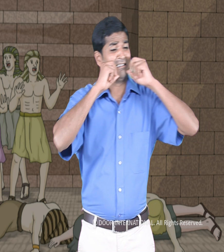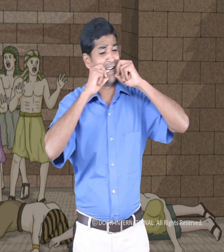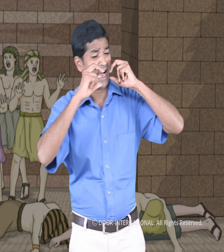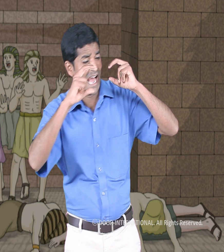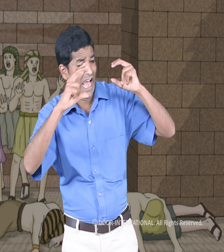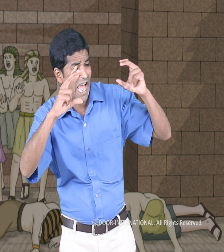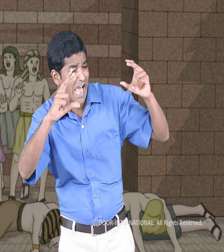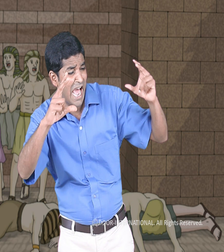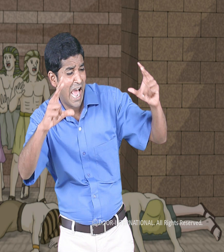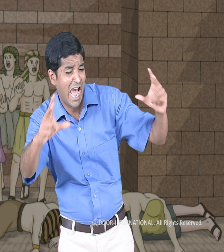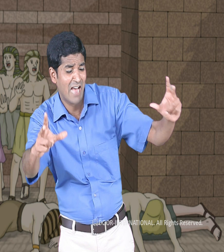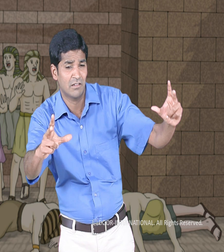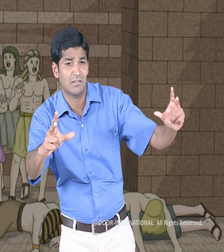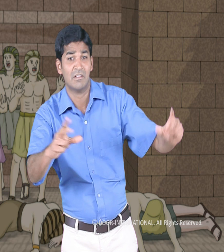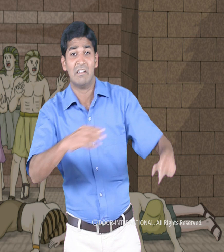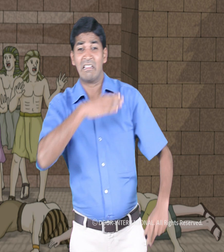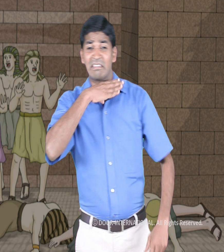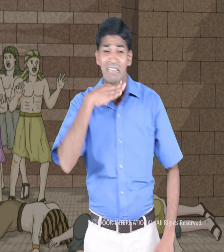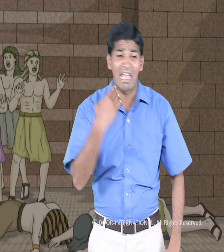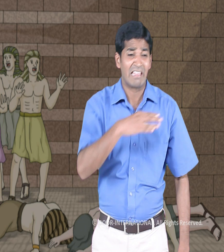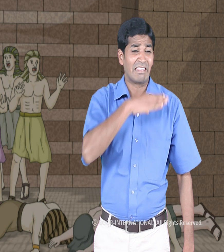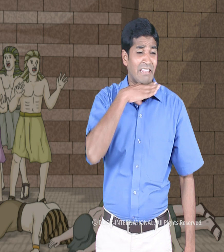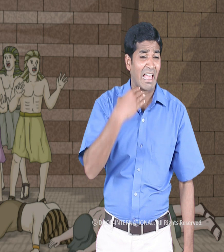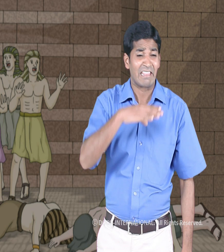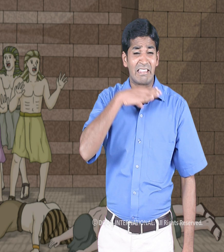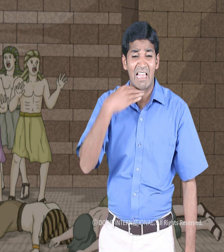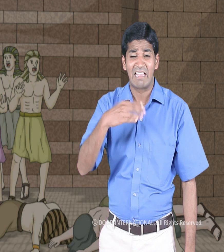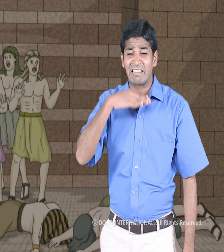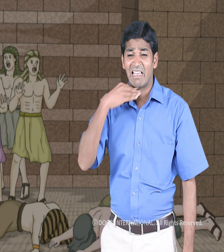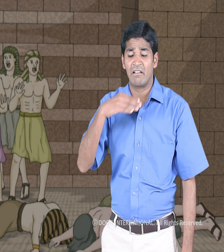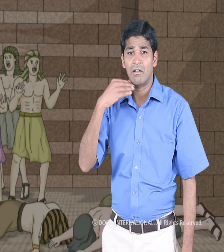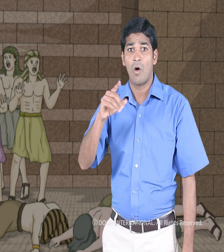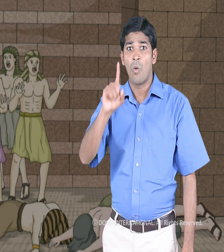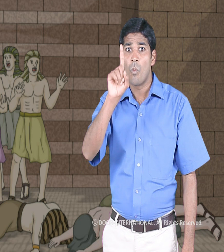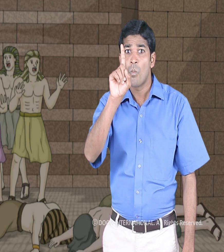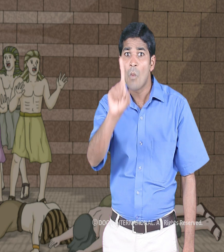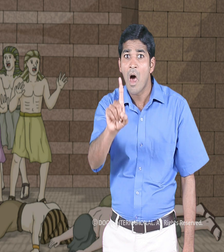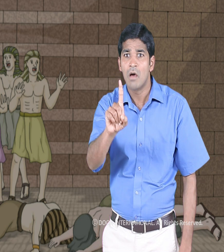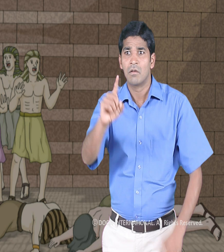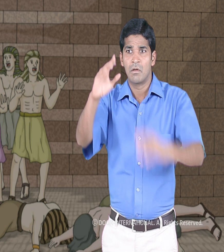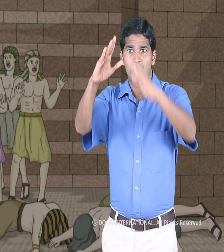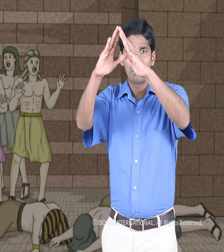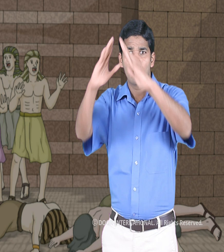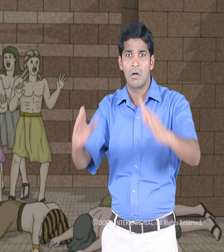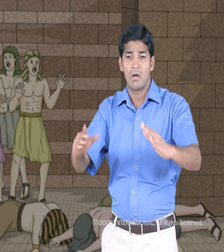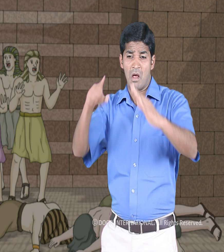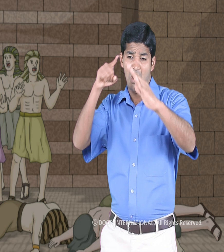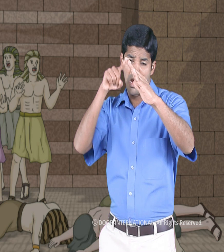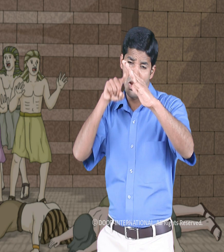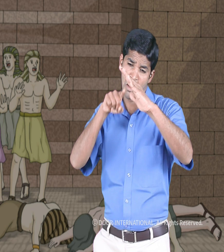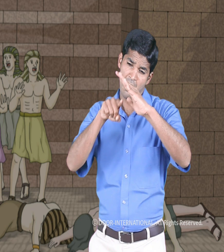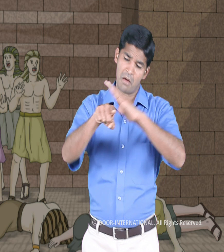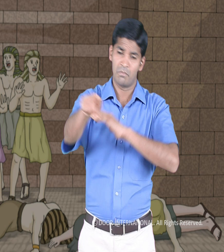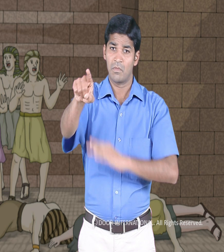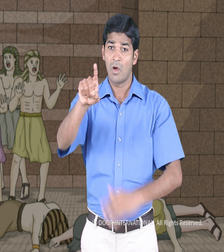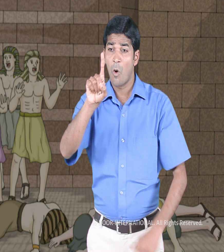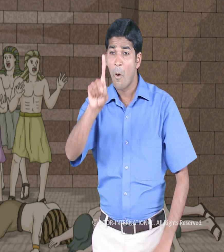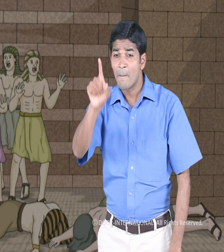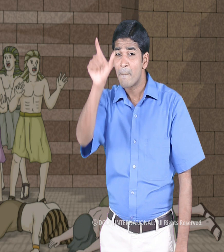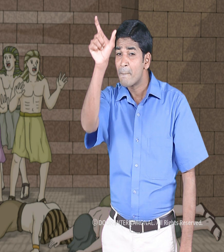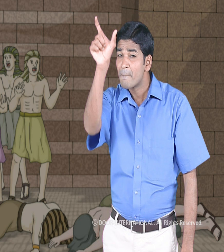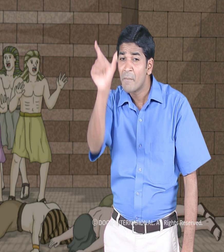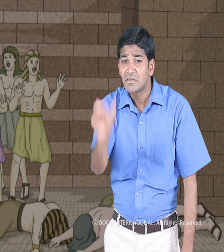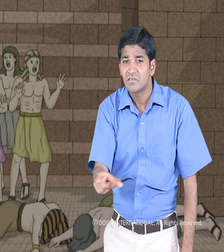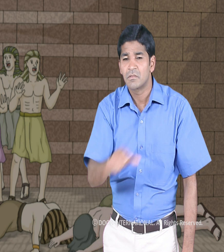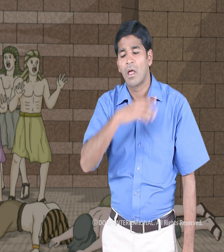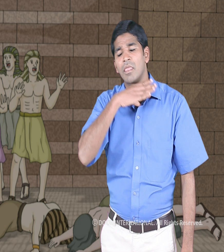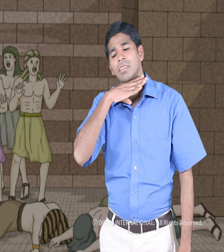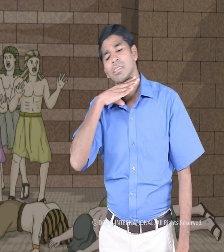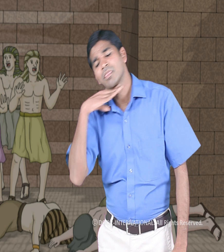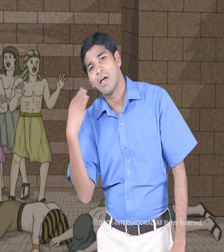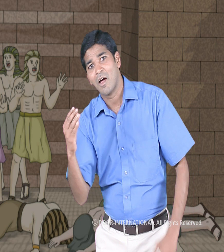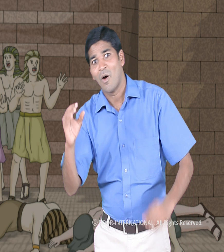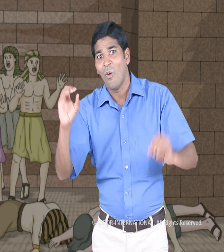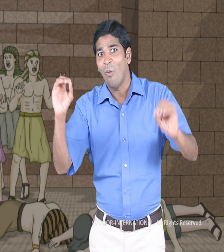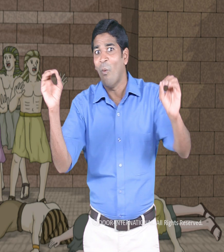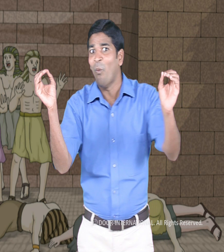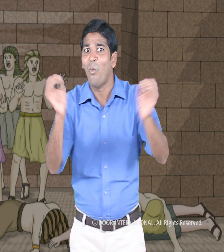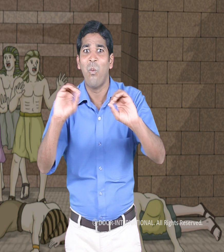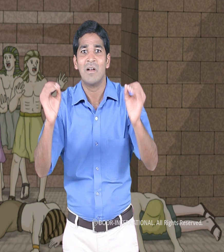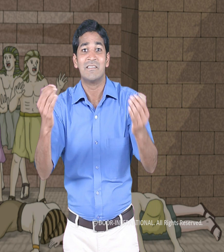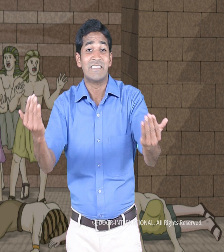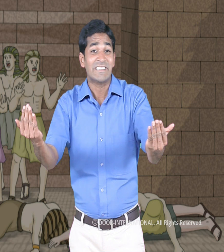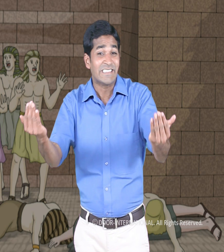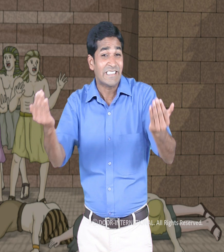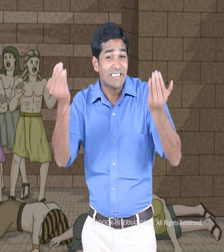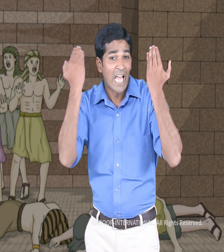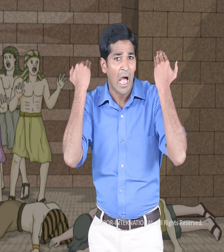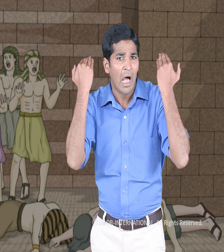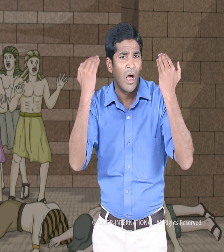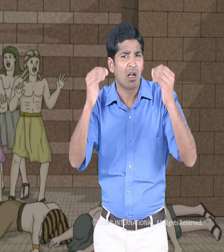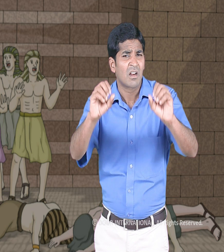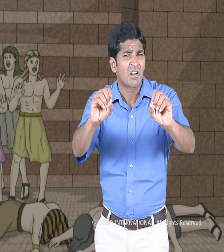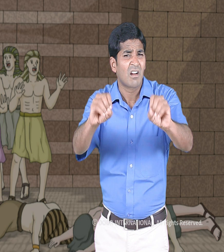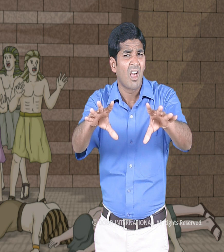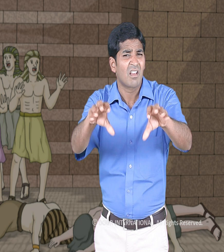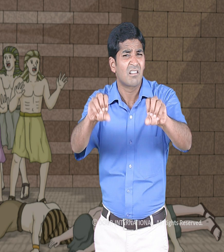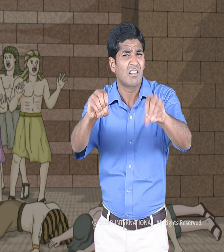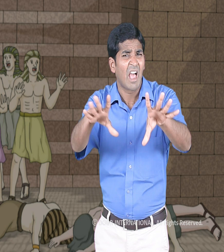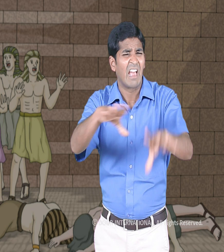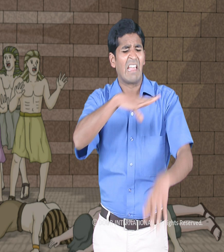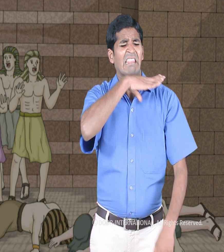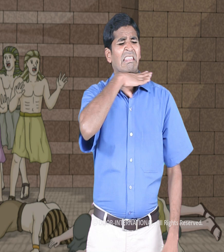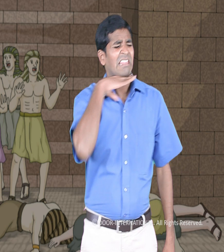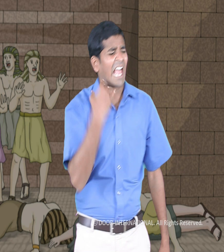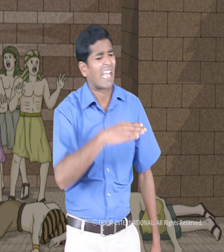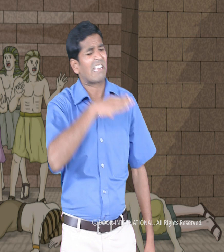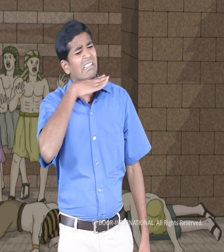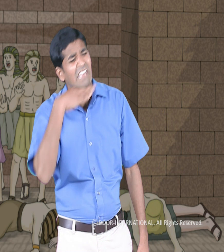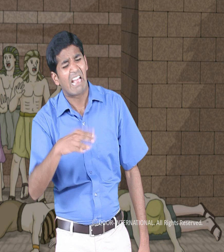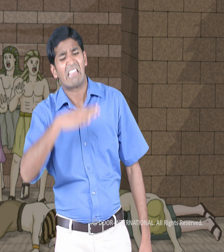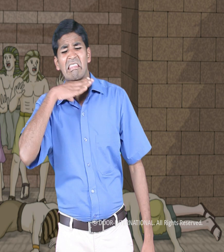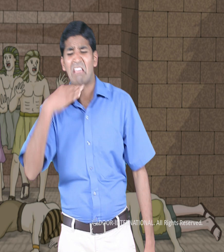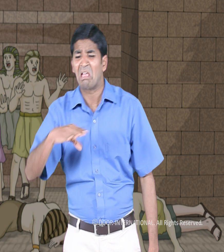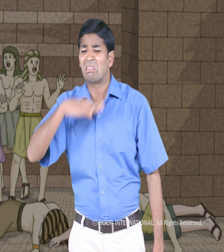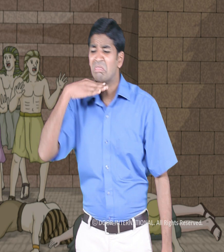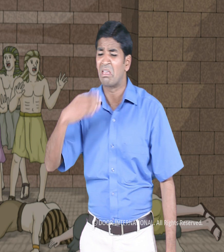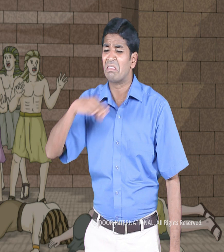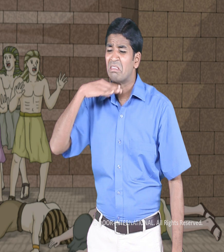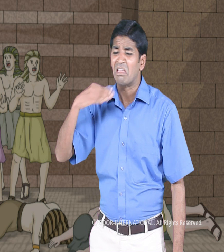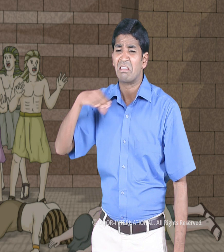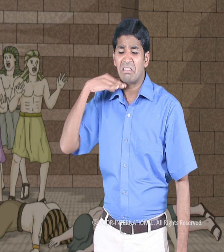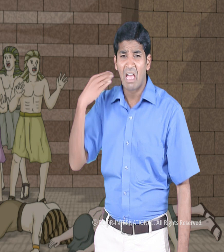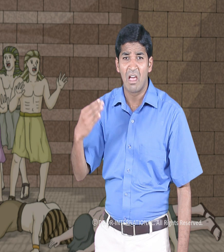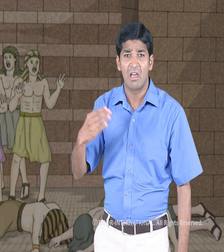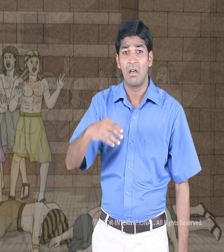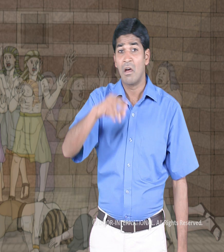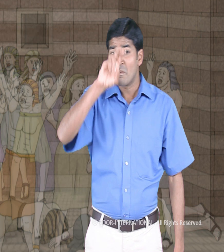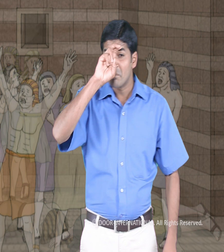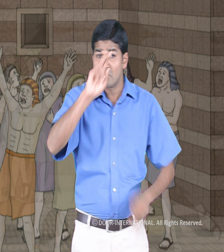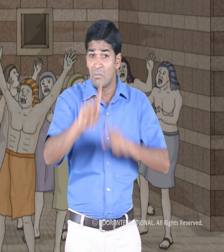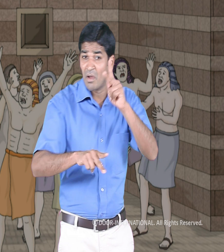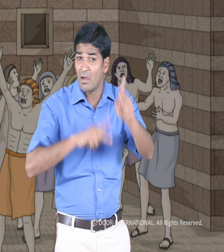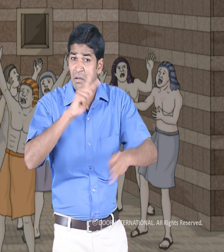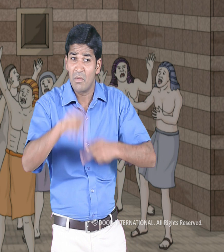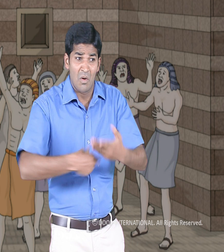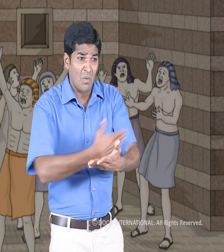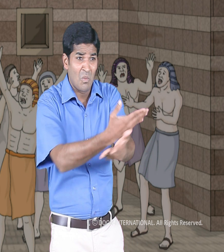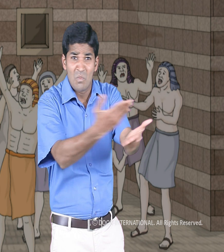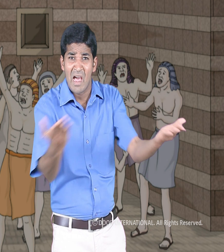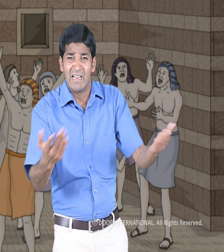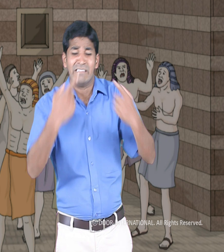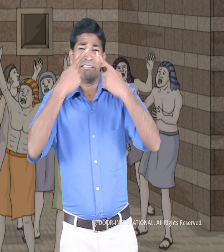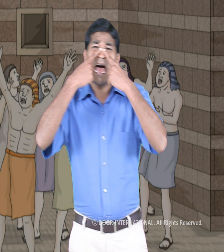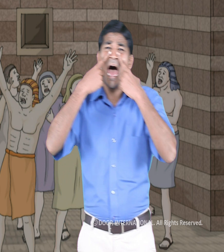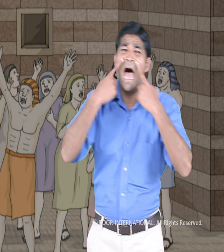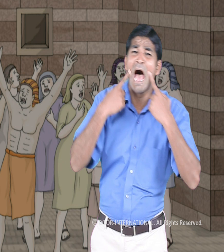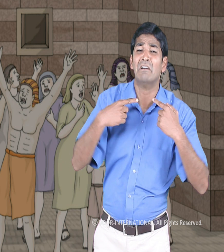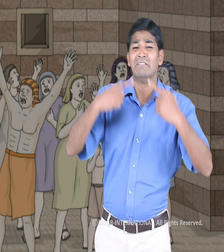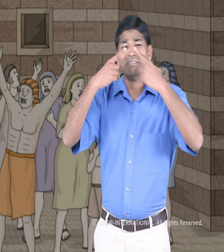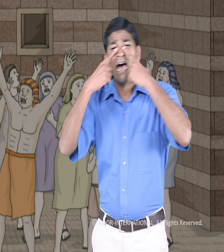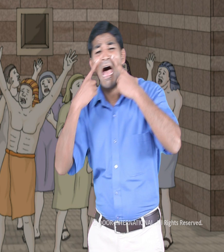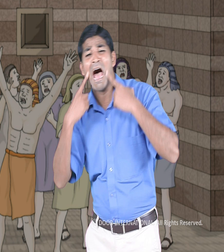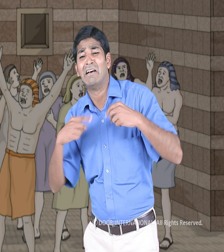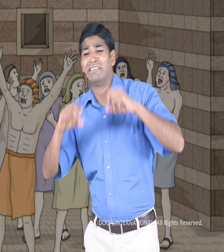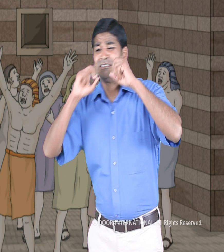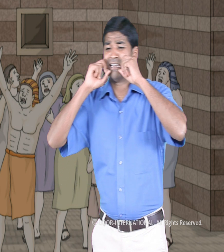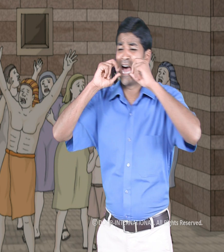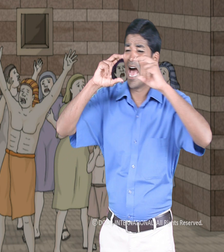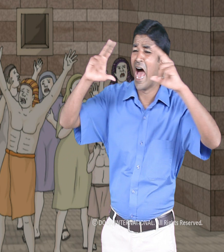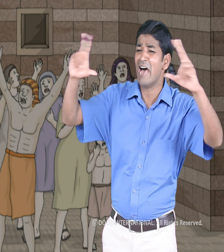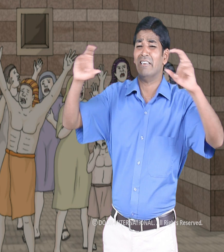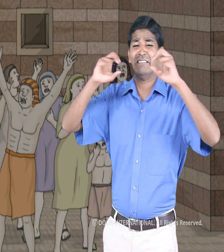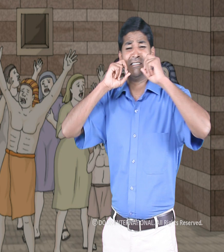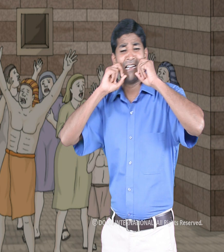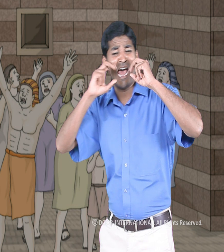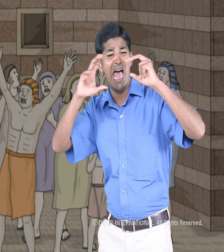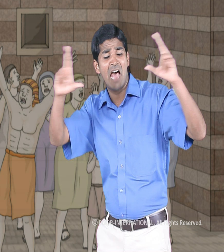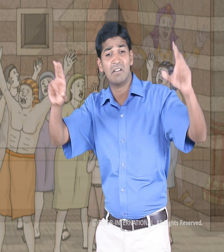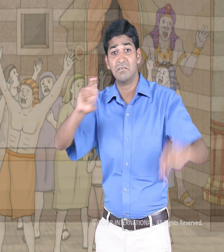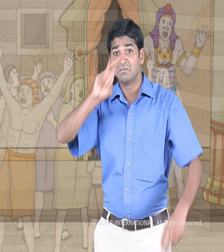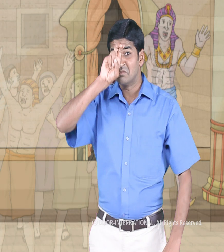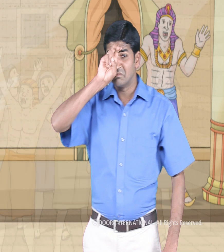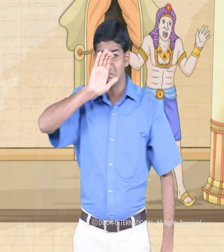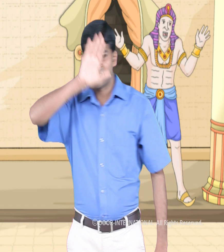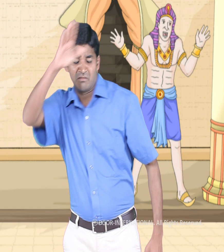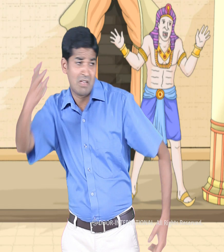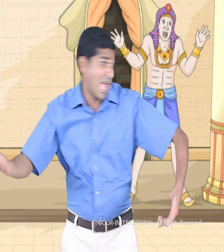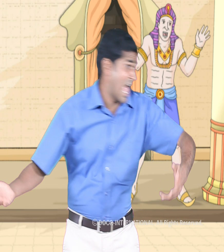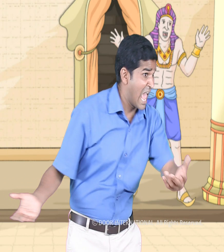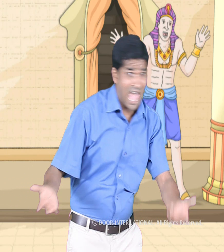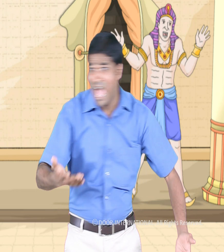for there was no house without someone dead.